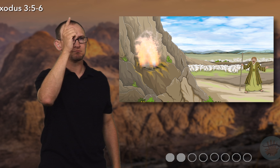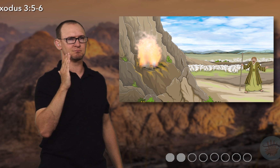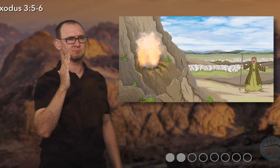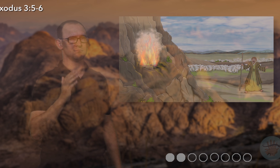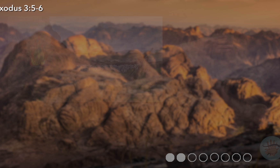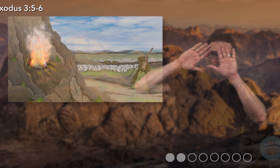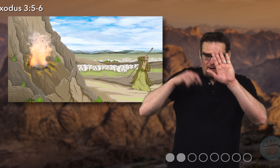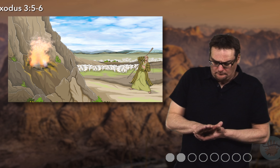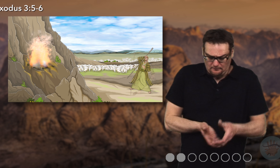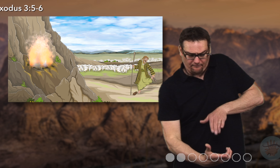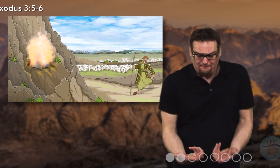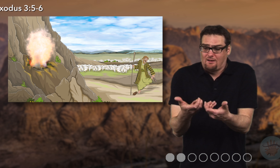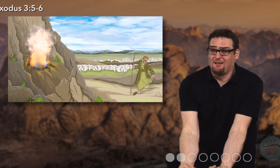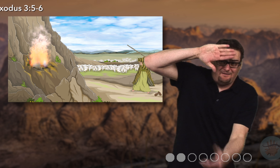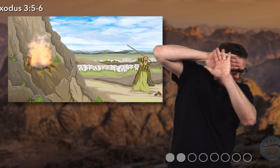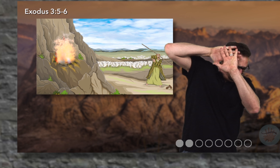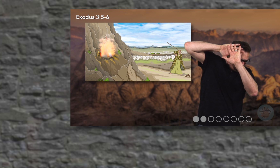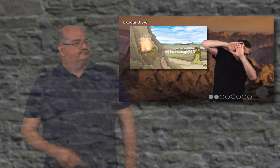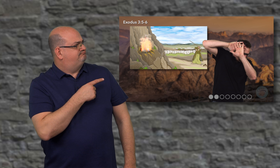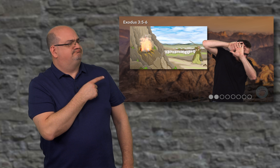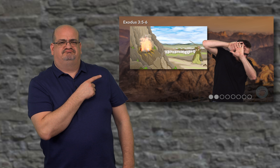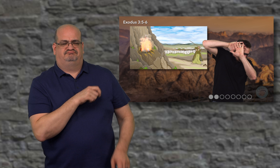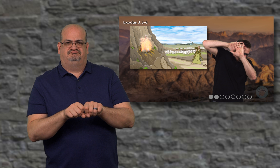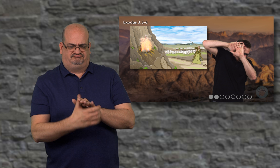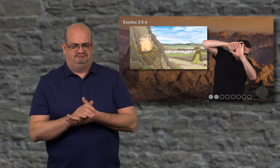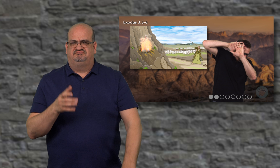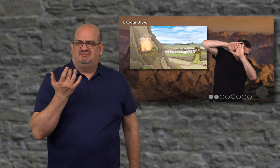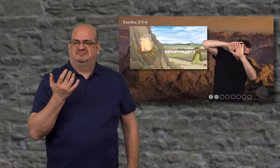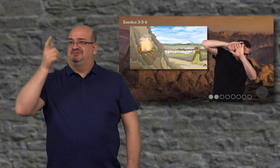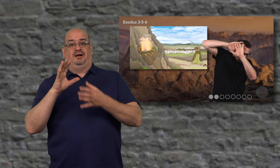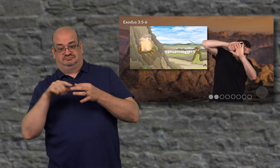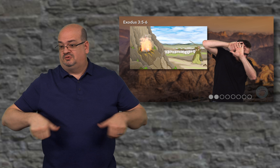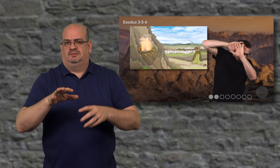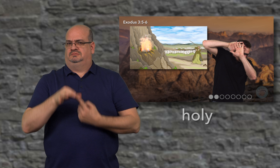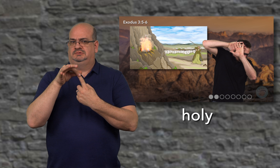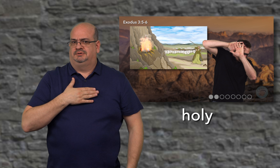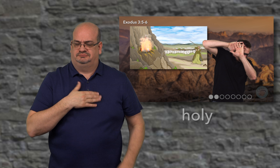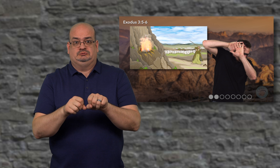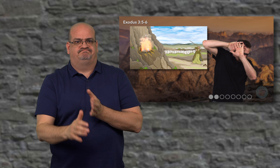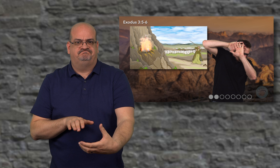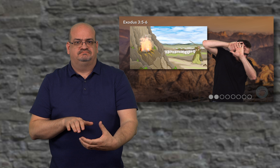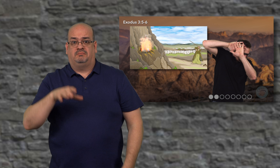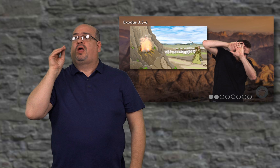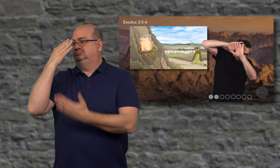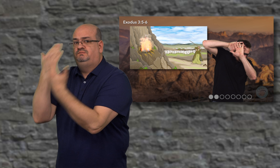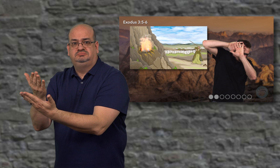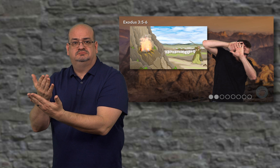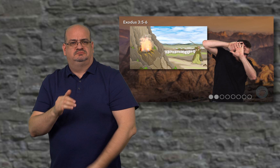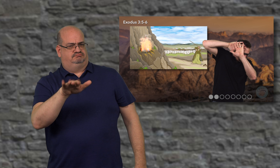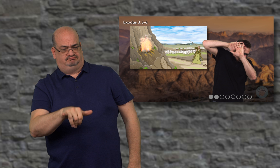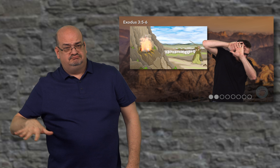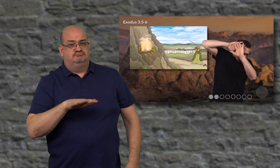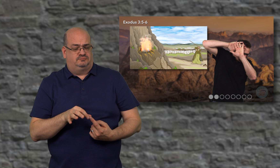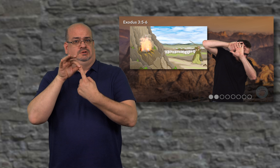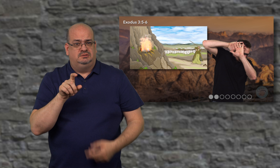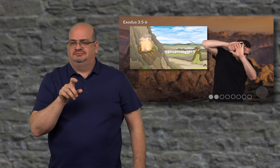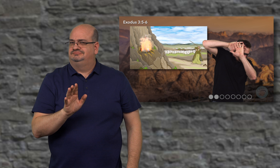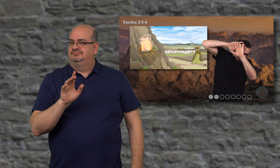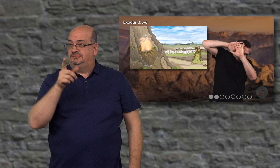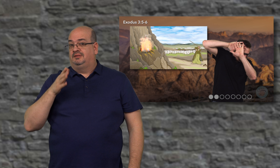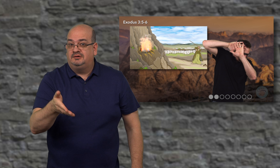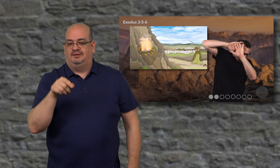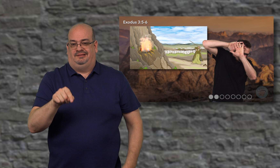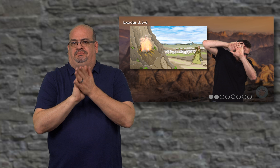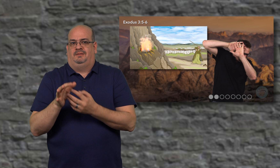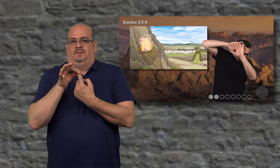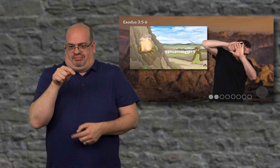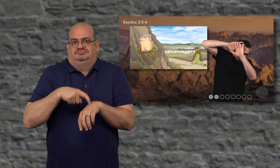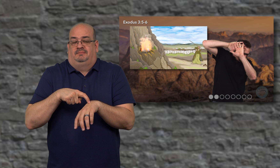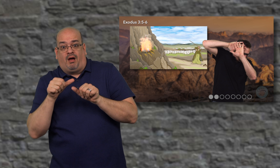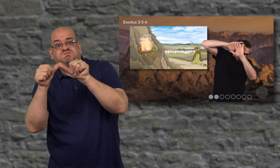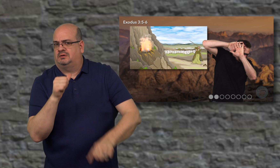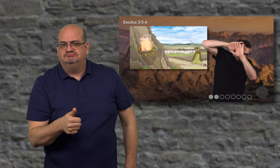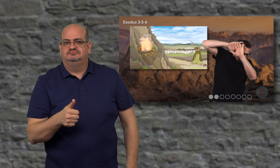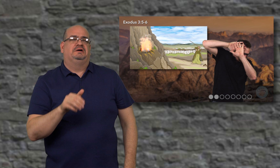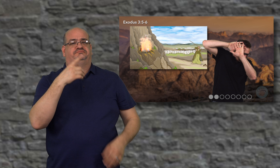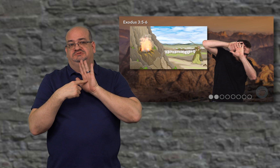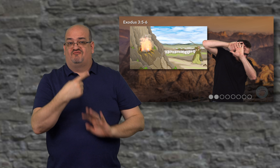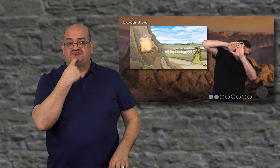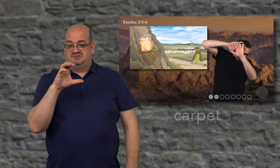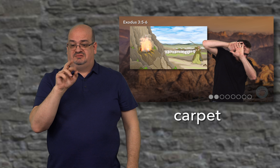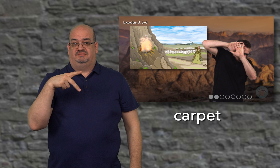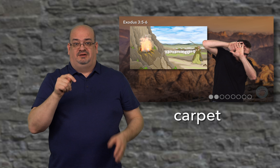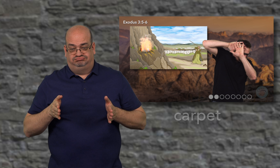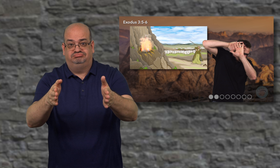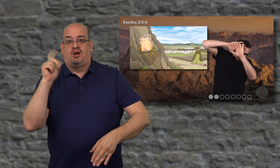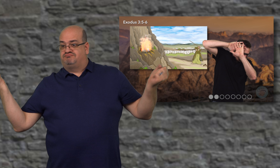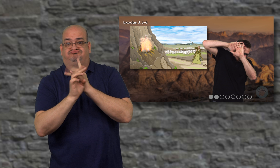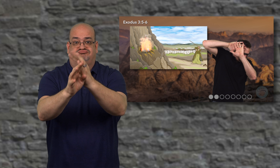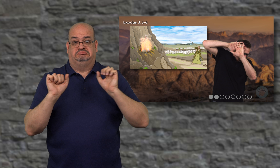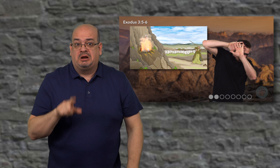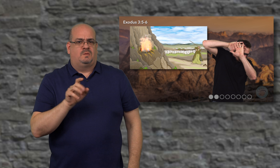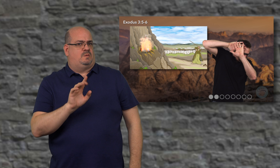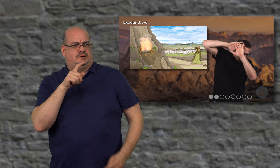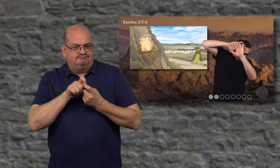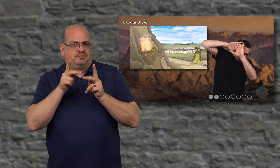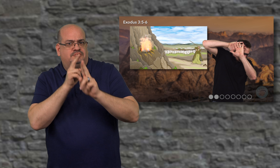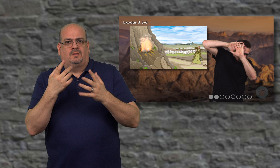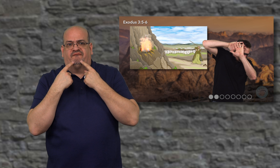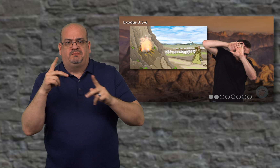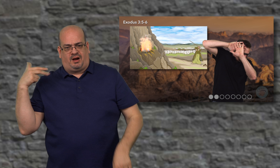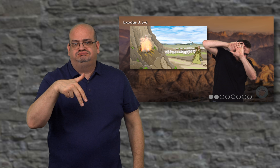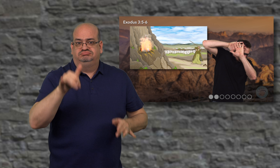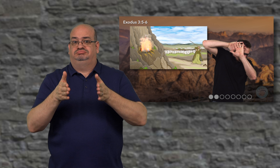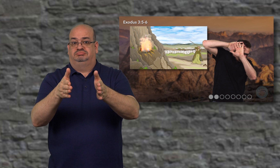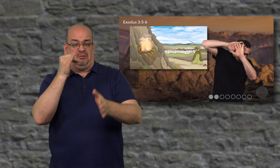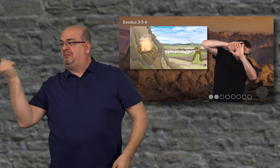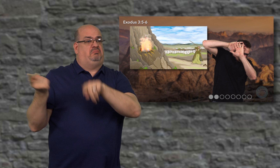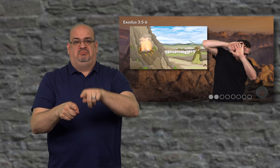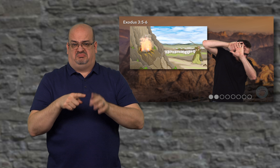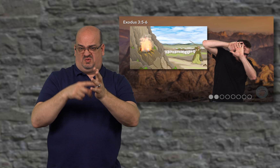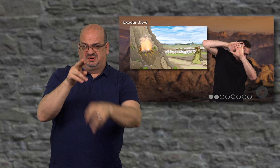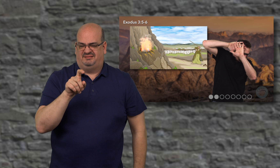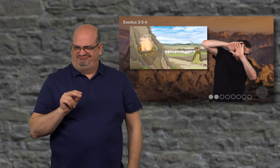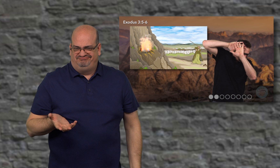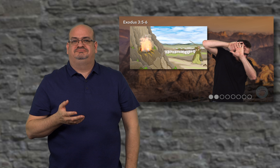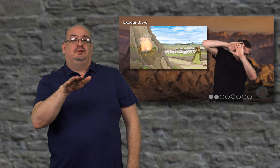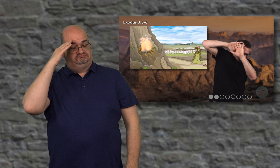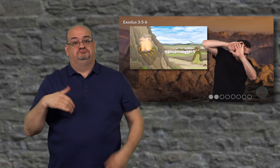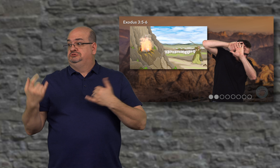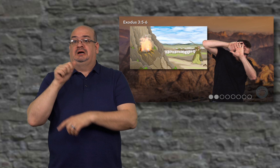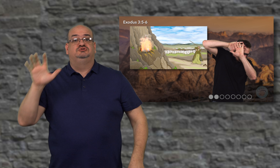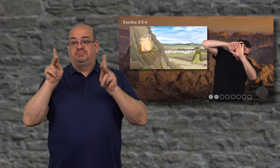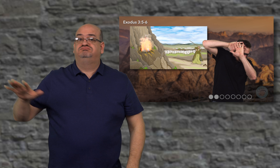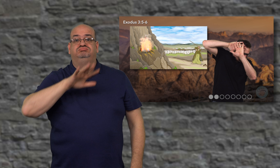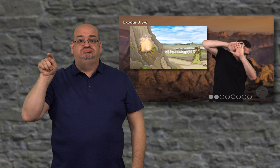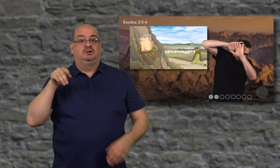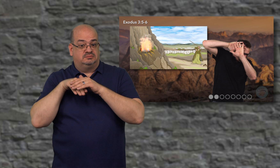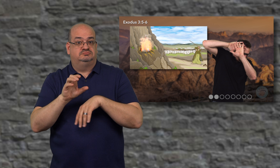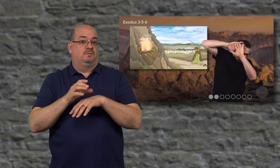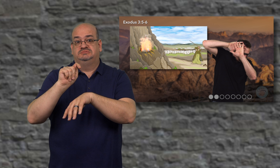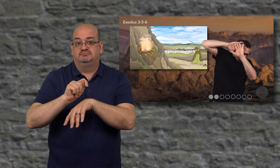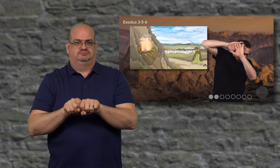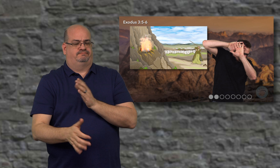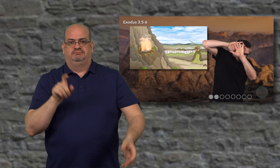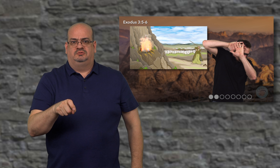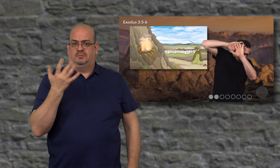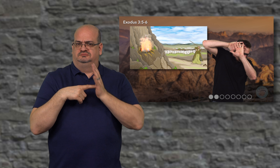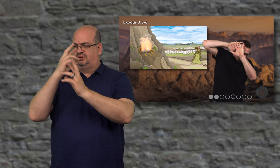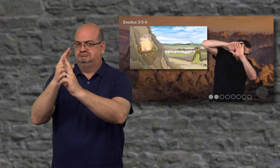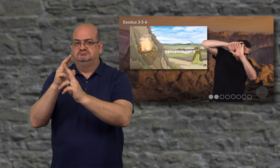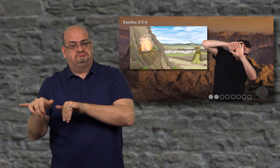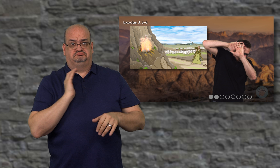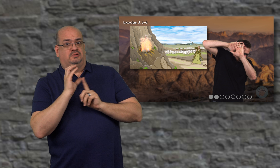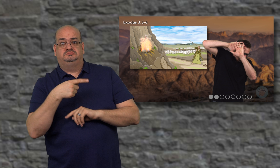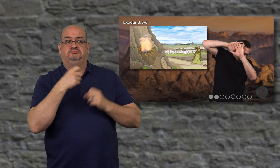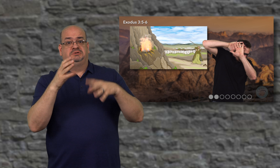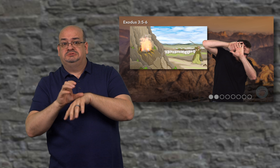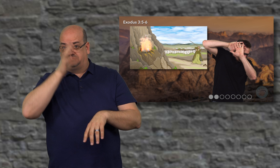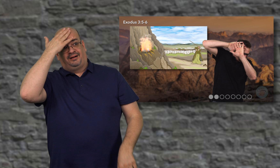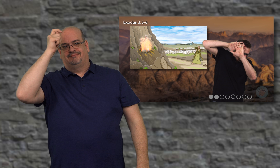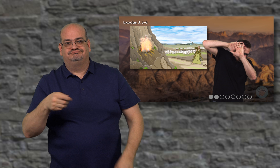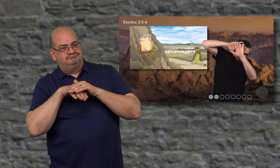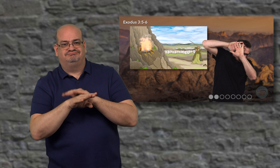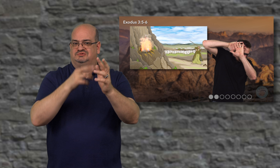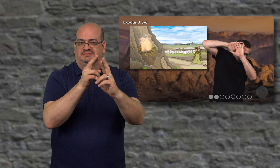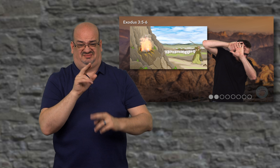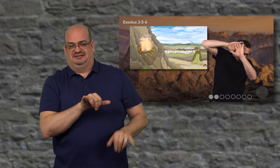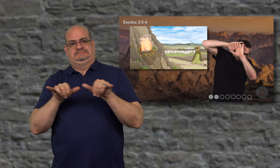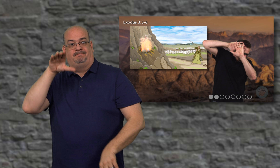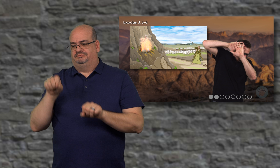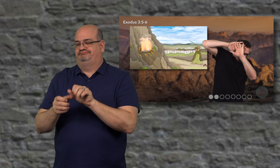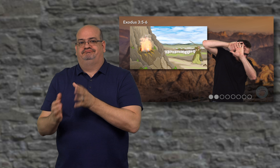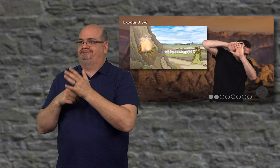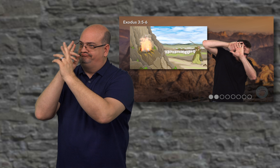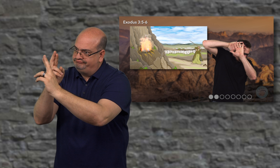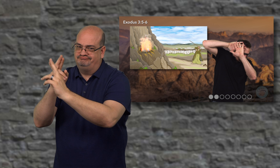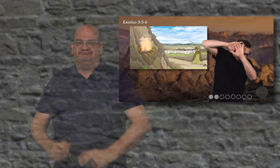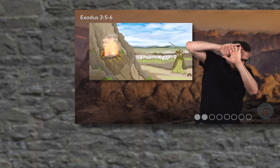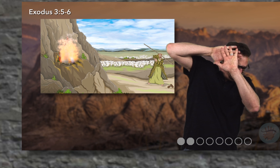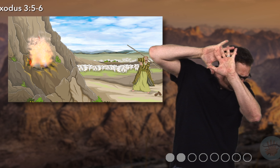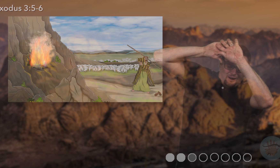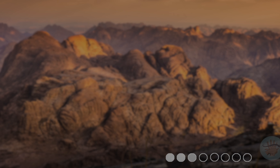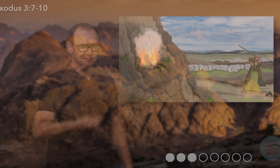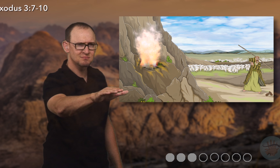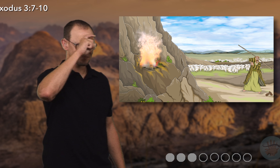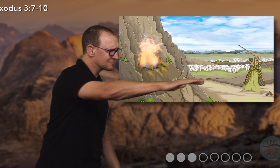At this, Moses hid his face, for he was afraid to look at God.